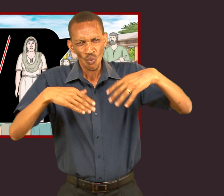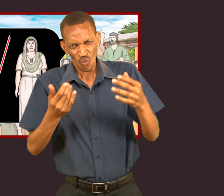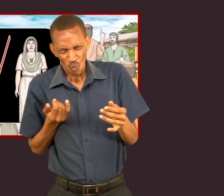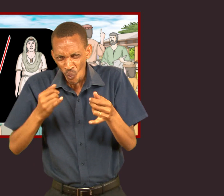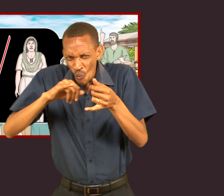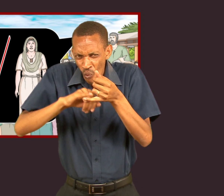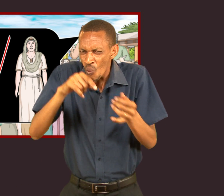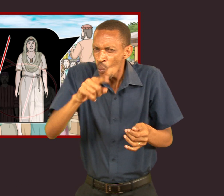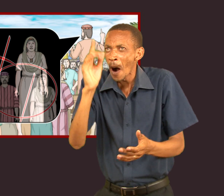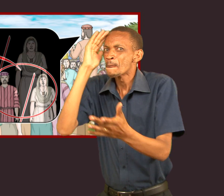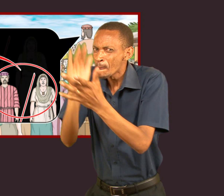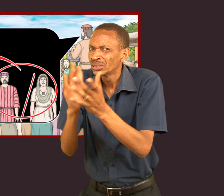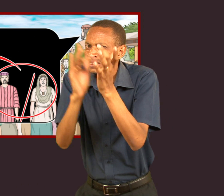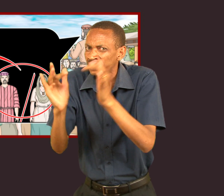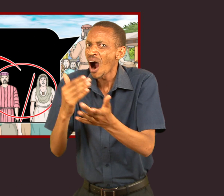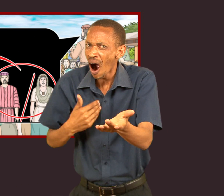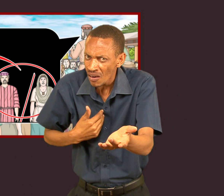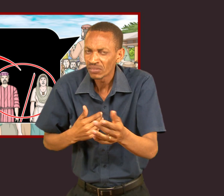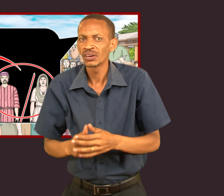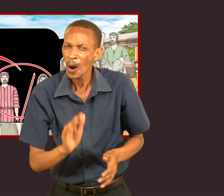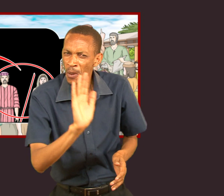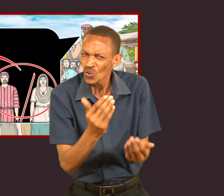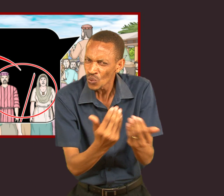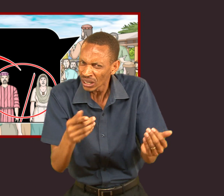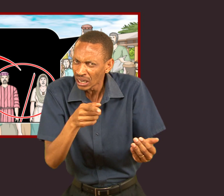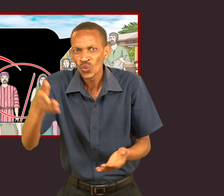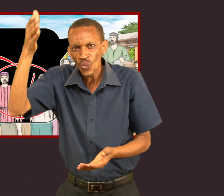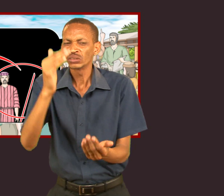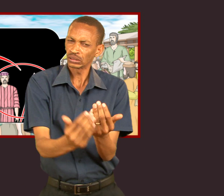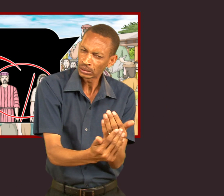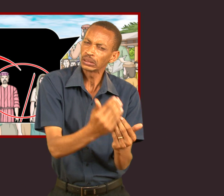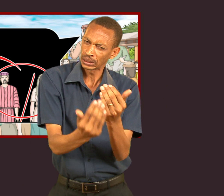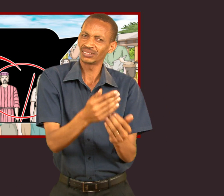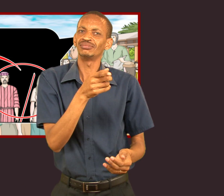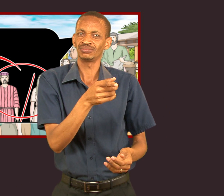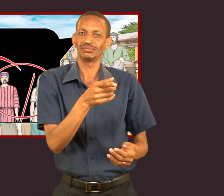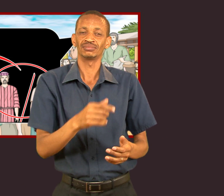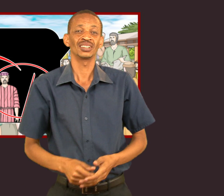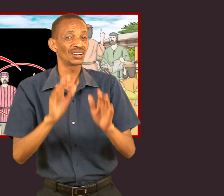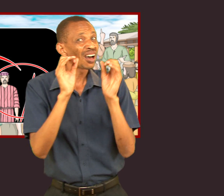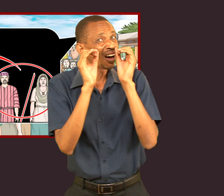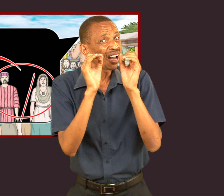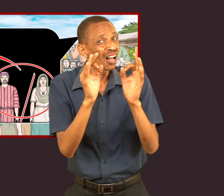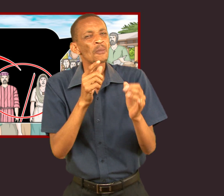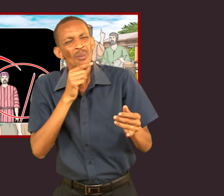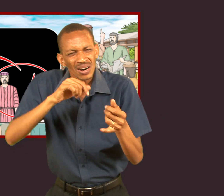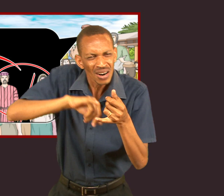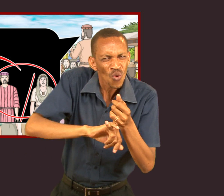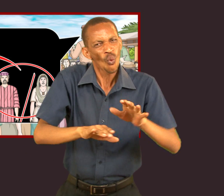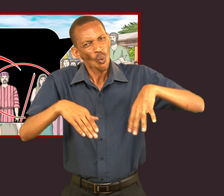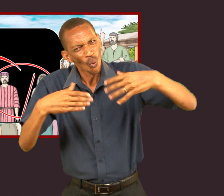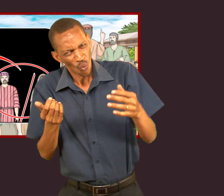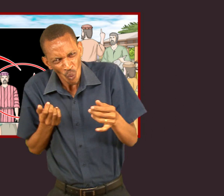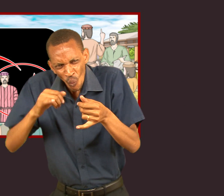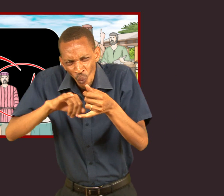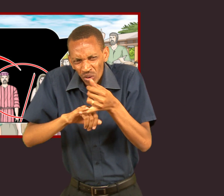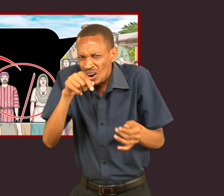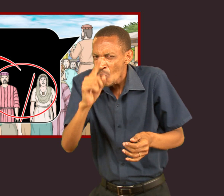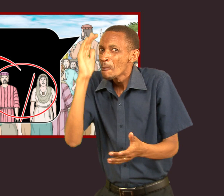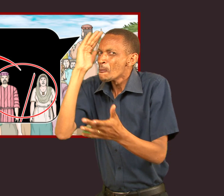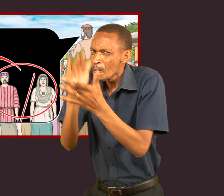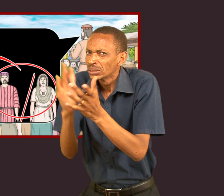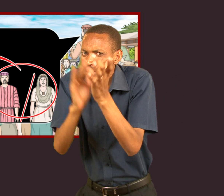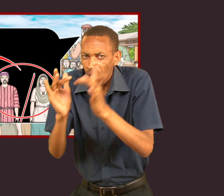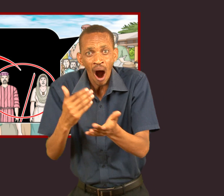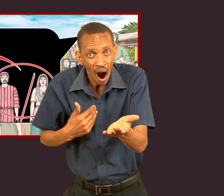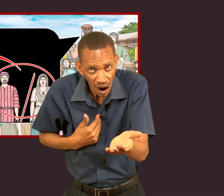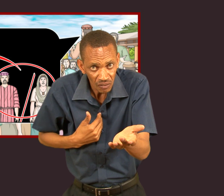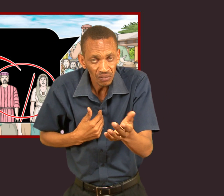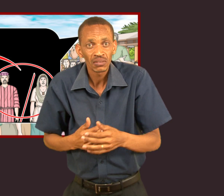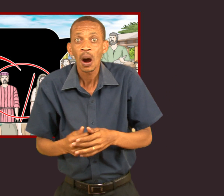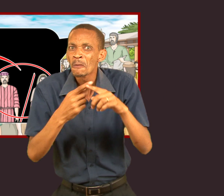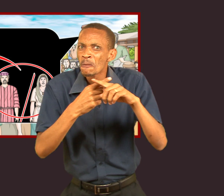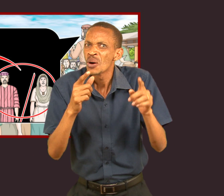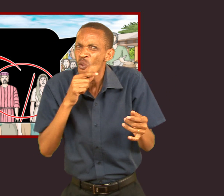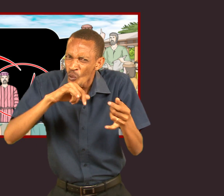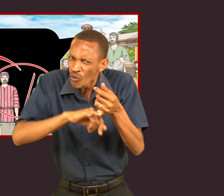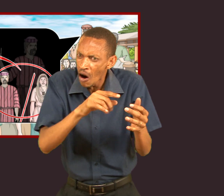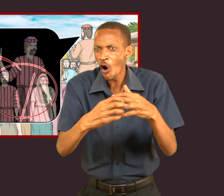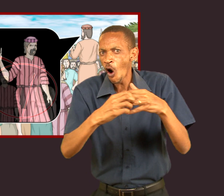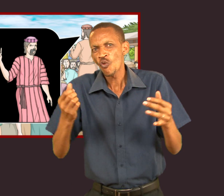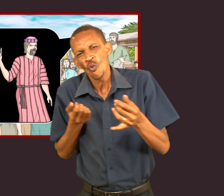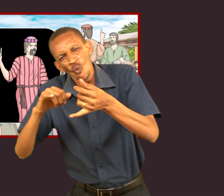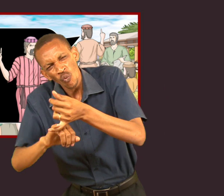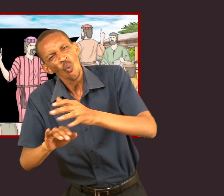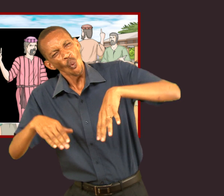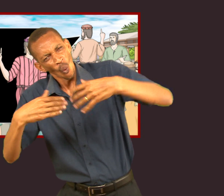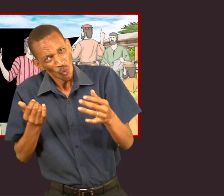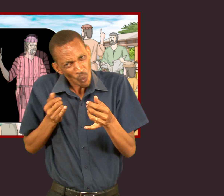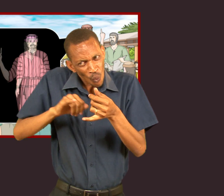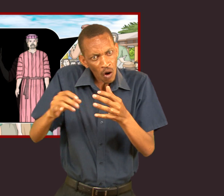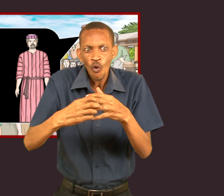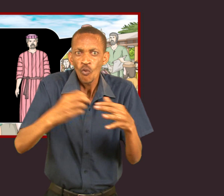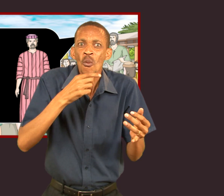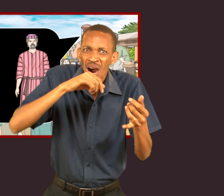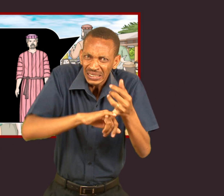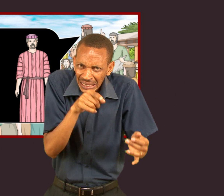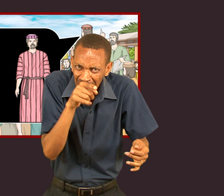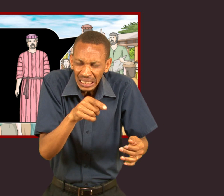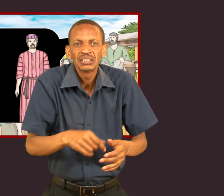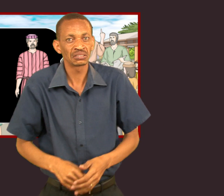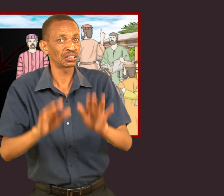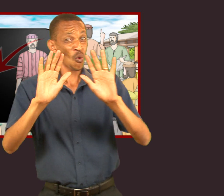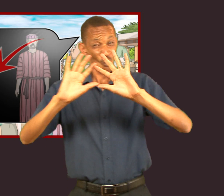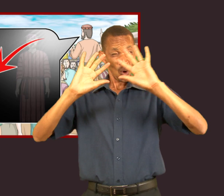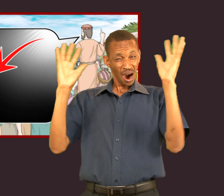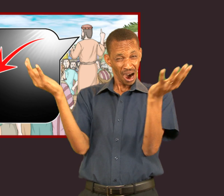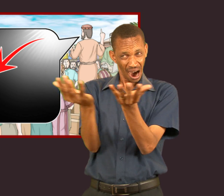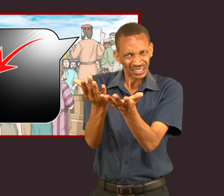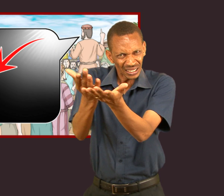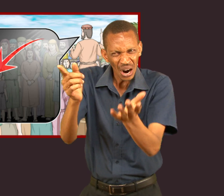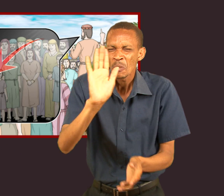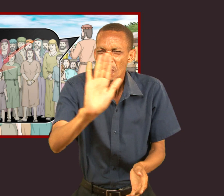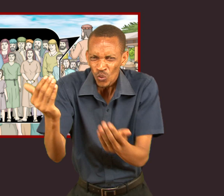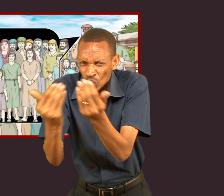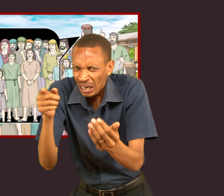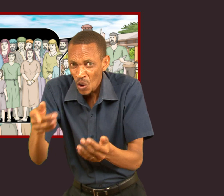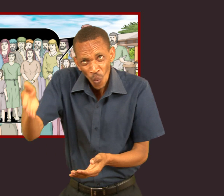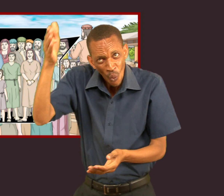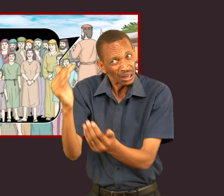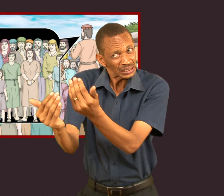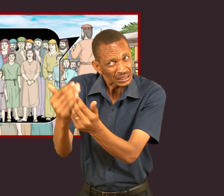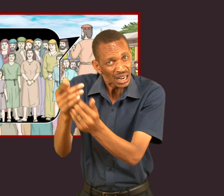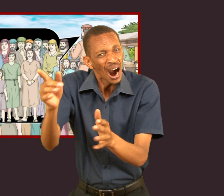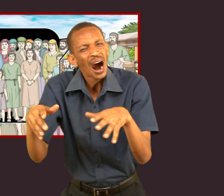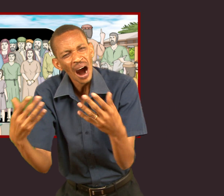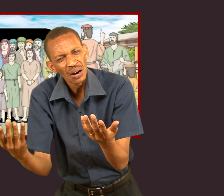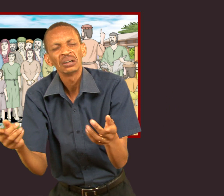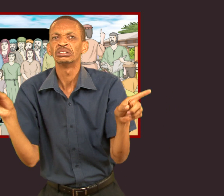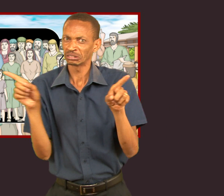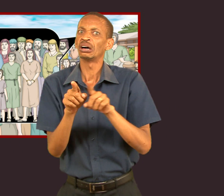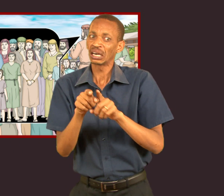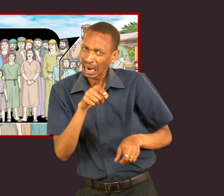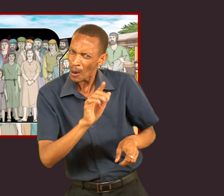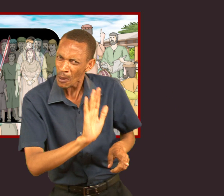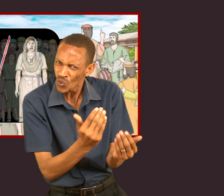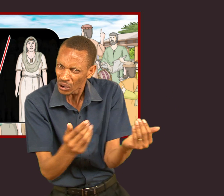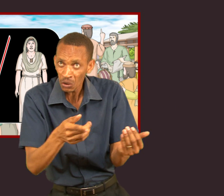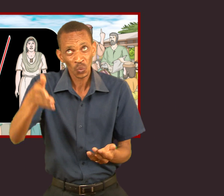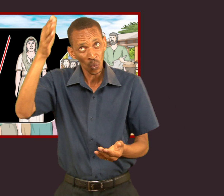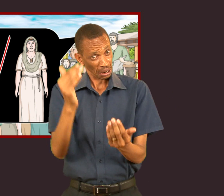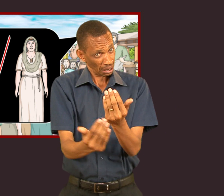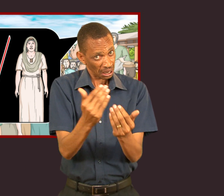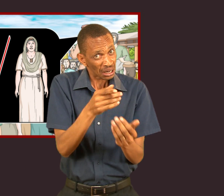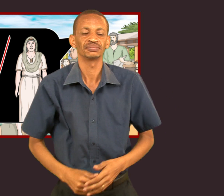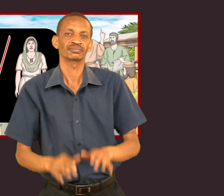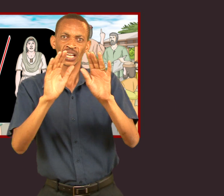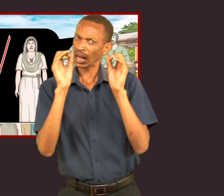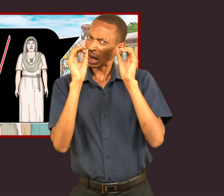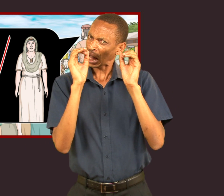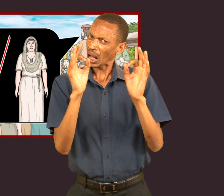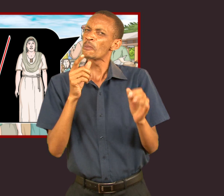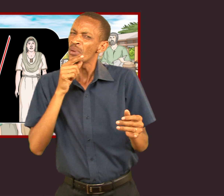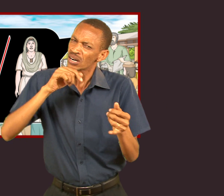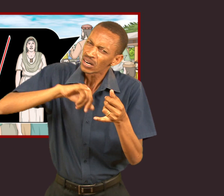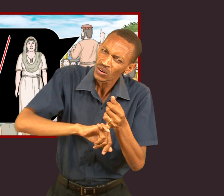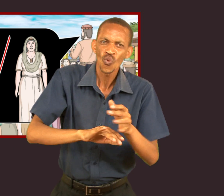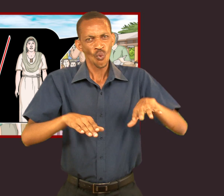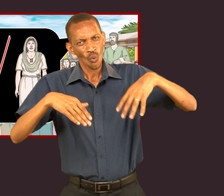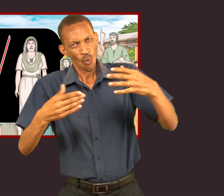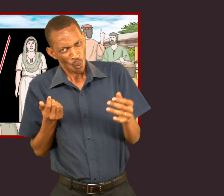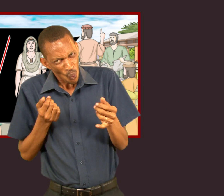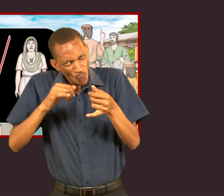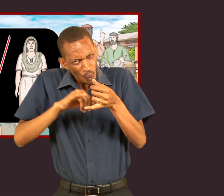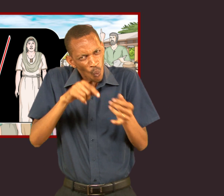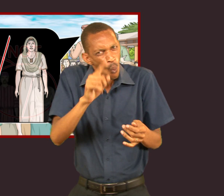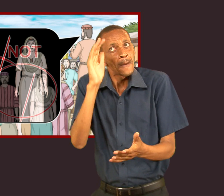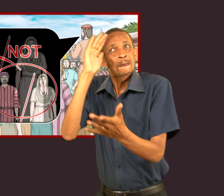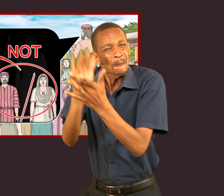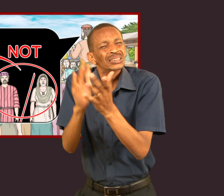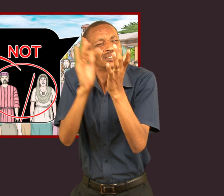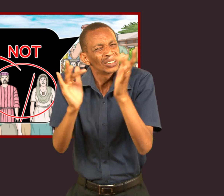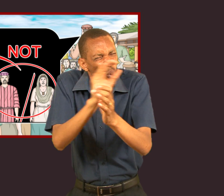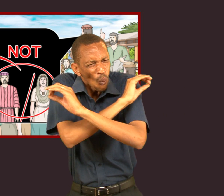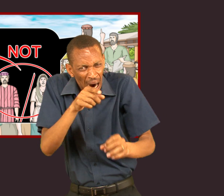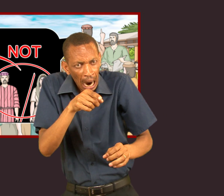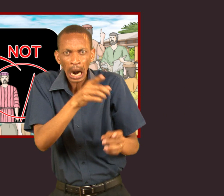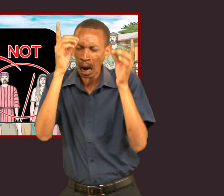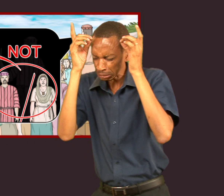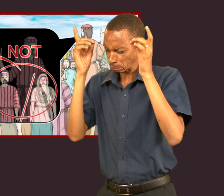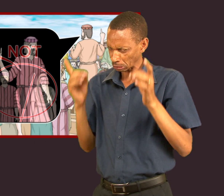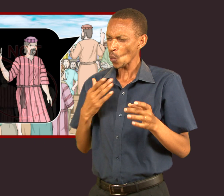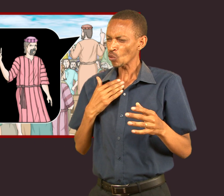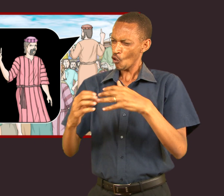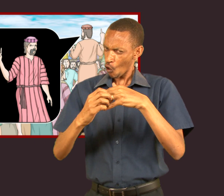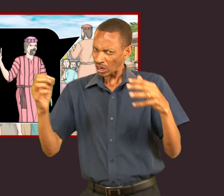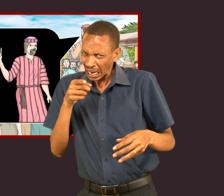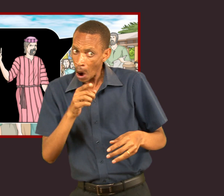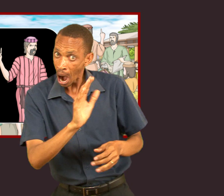Otherwise your children would be unclean, but now they are holy. But if the unbeliever leaves, let him go.